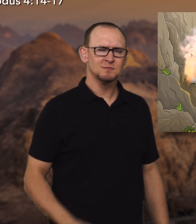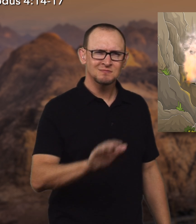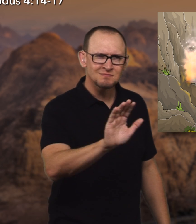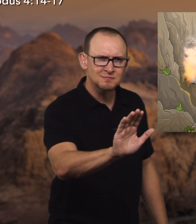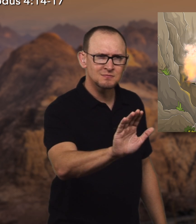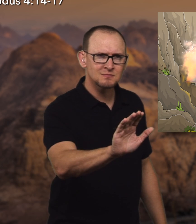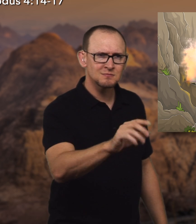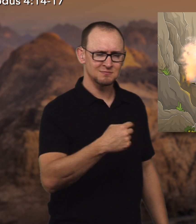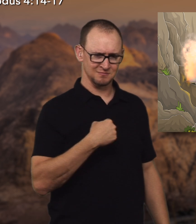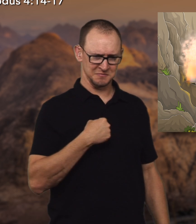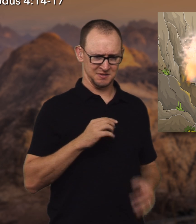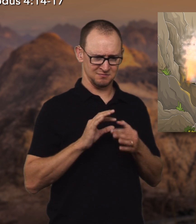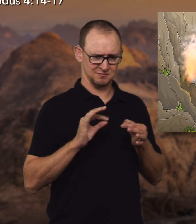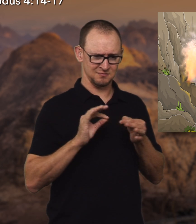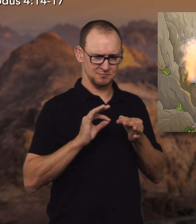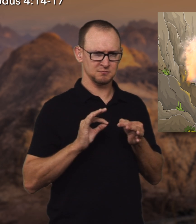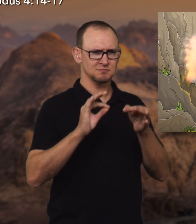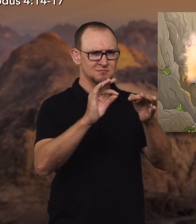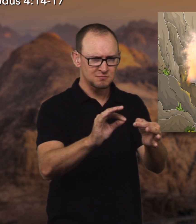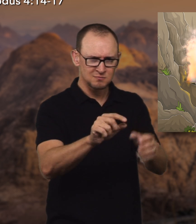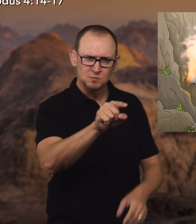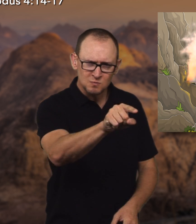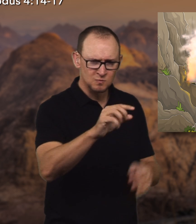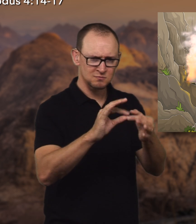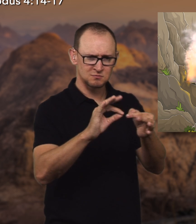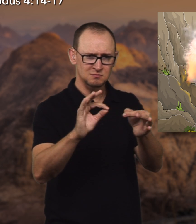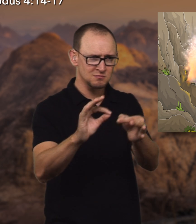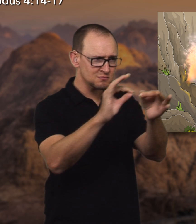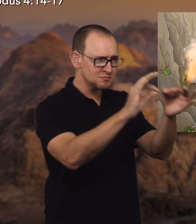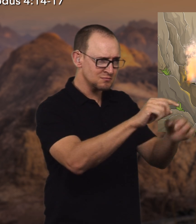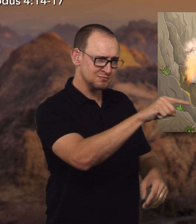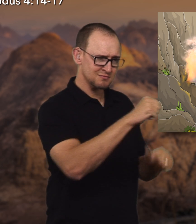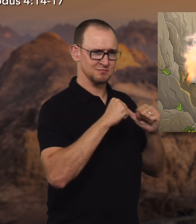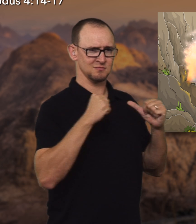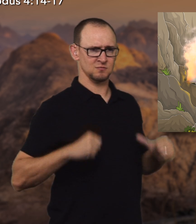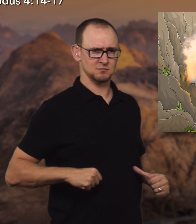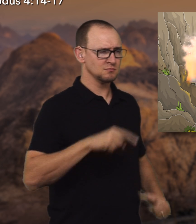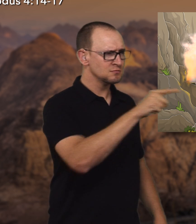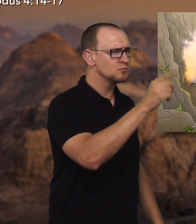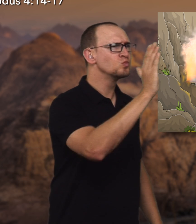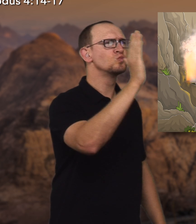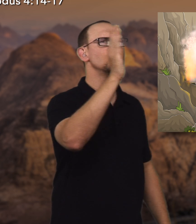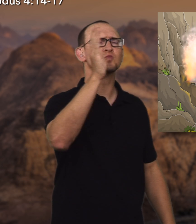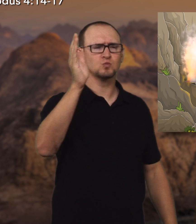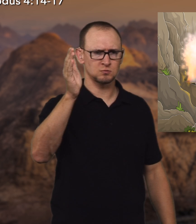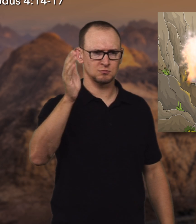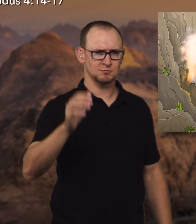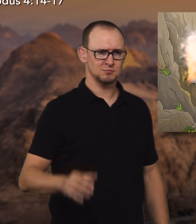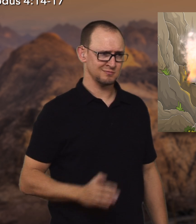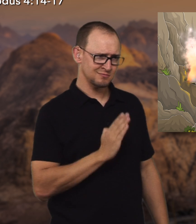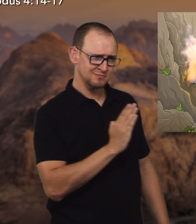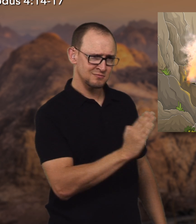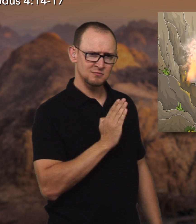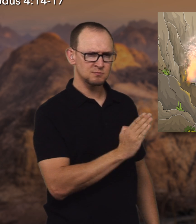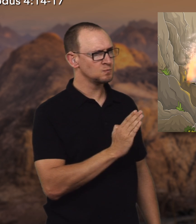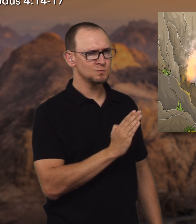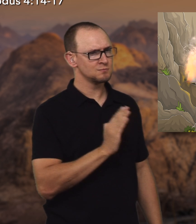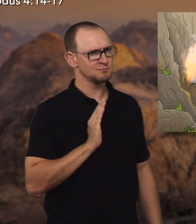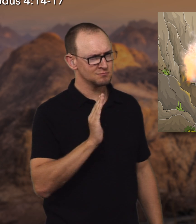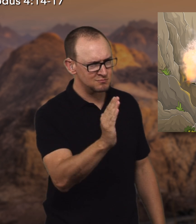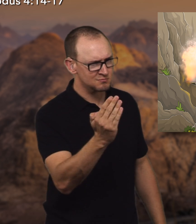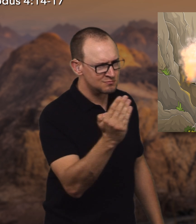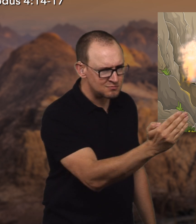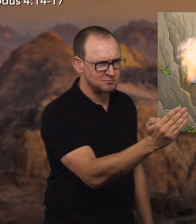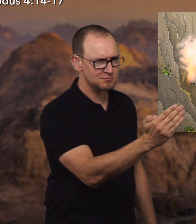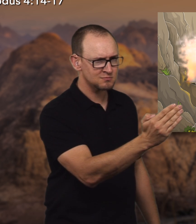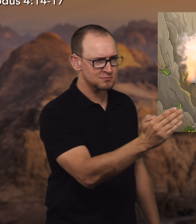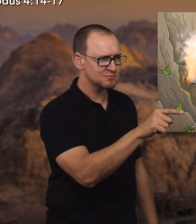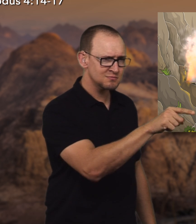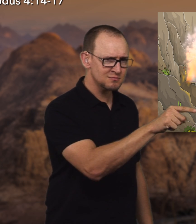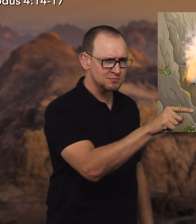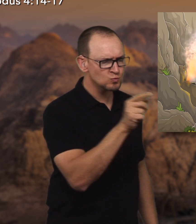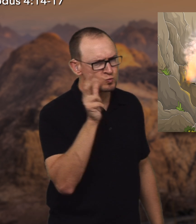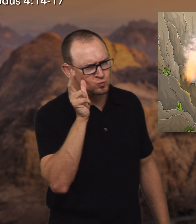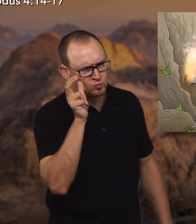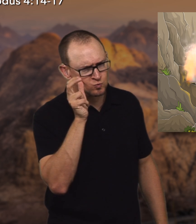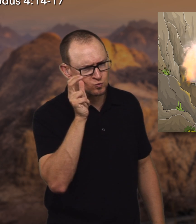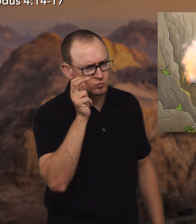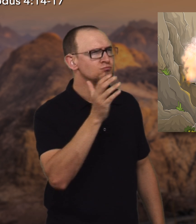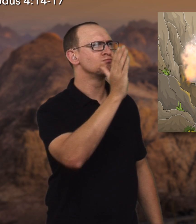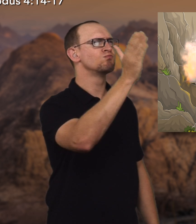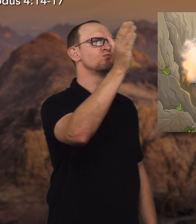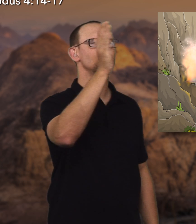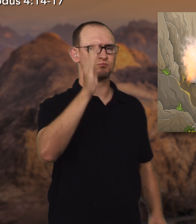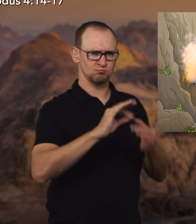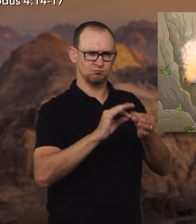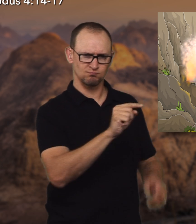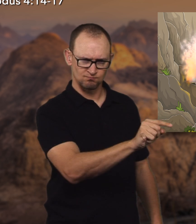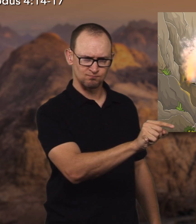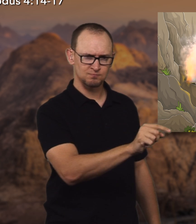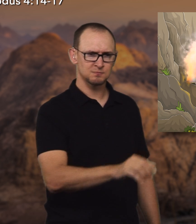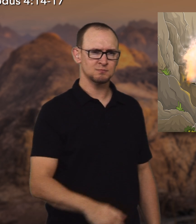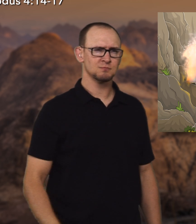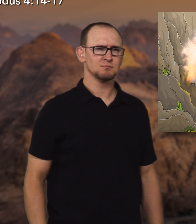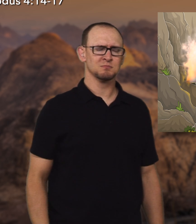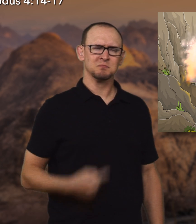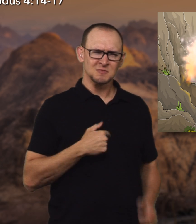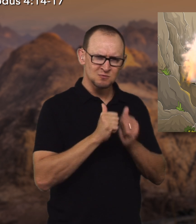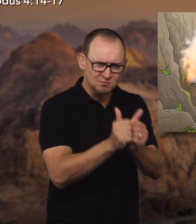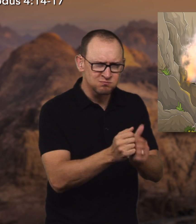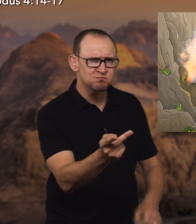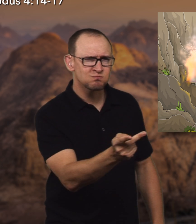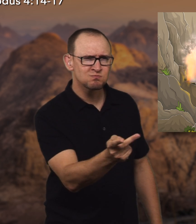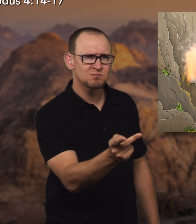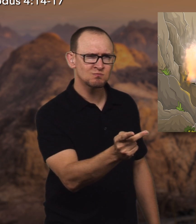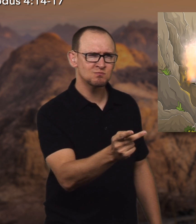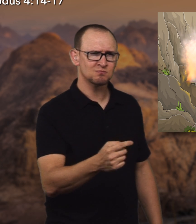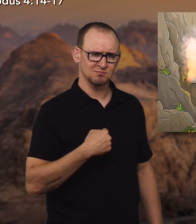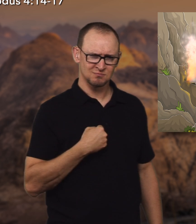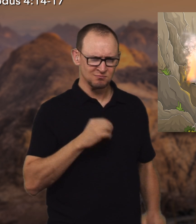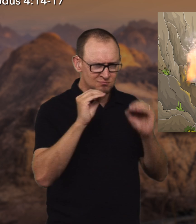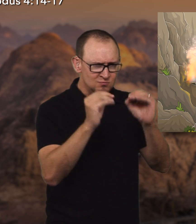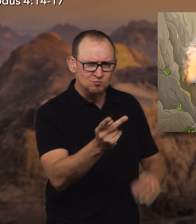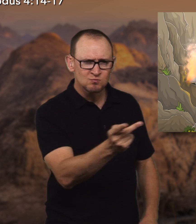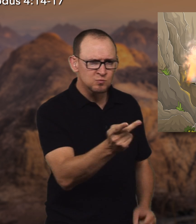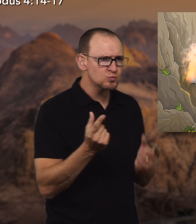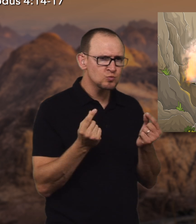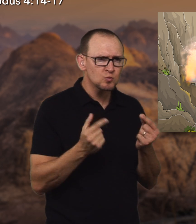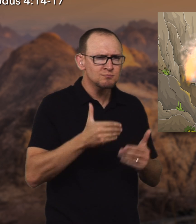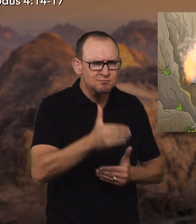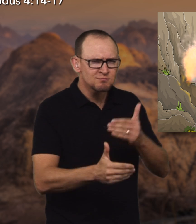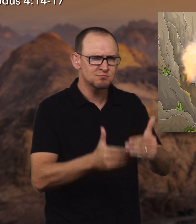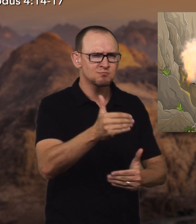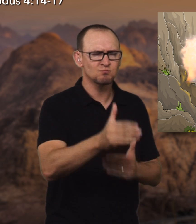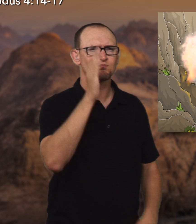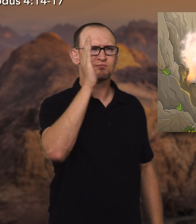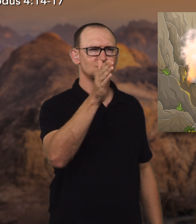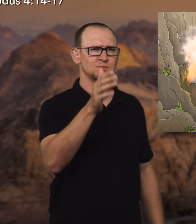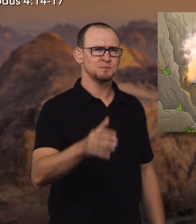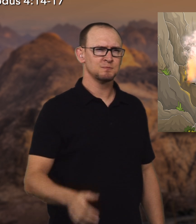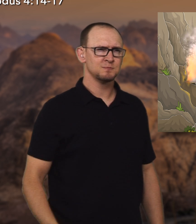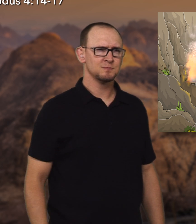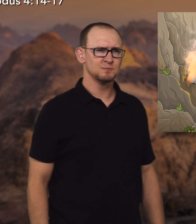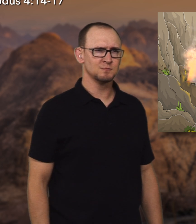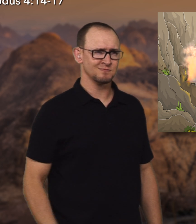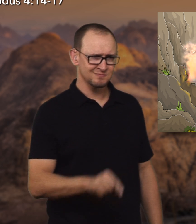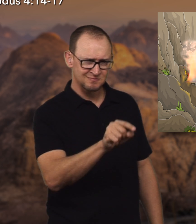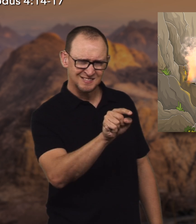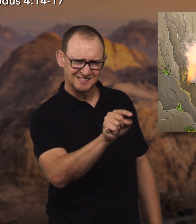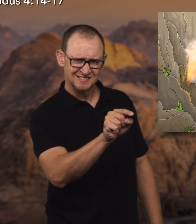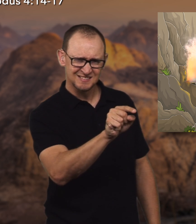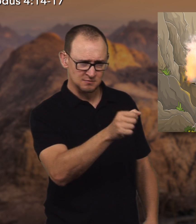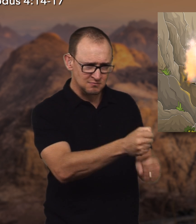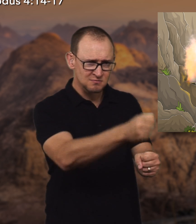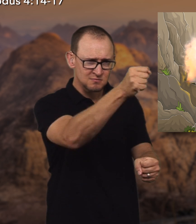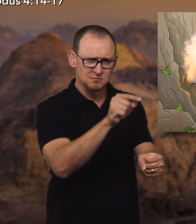You are to speak to him and put the words in his mouth. I will help both of you to speak, and I will teach you what to do.